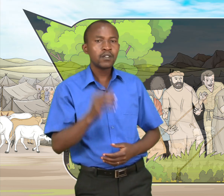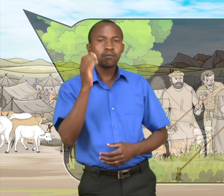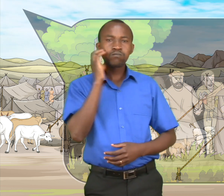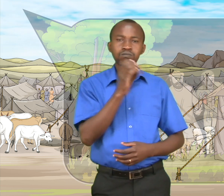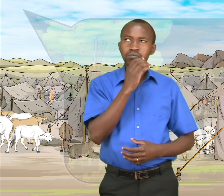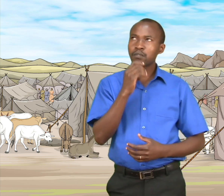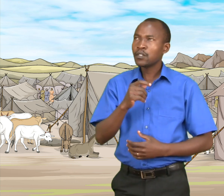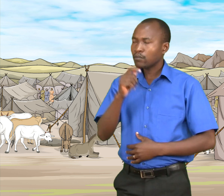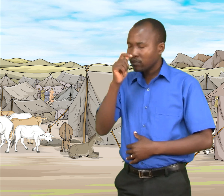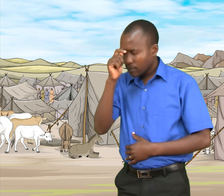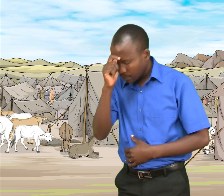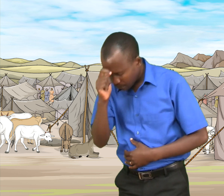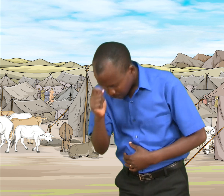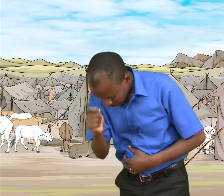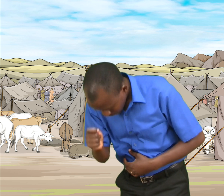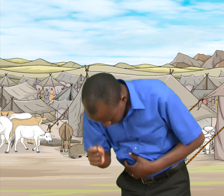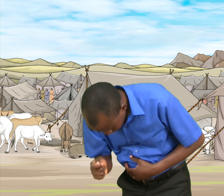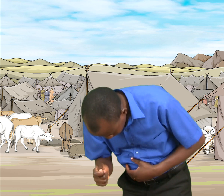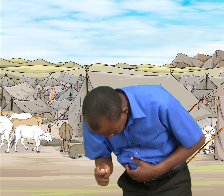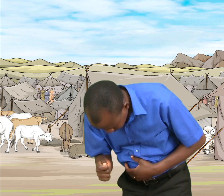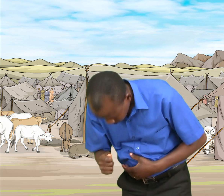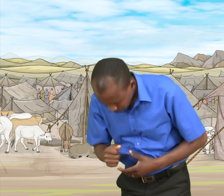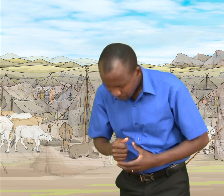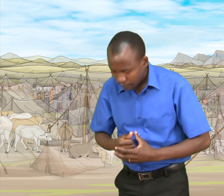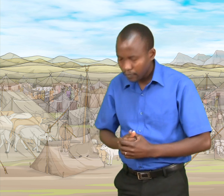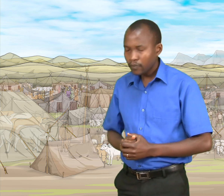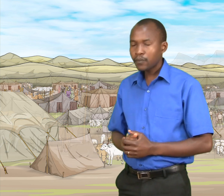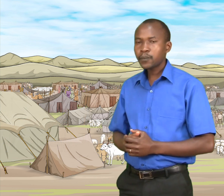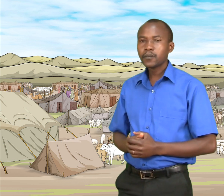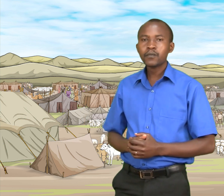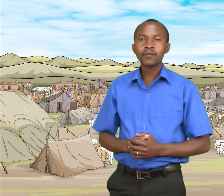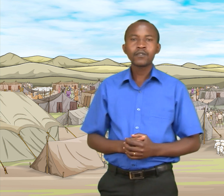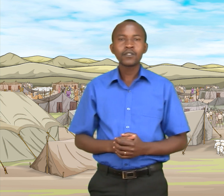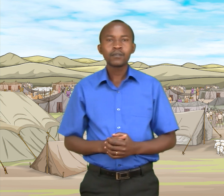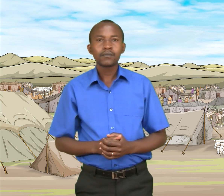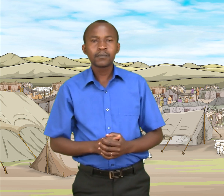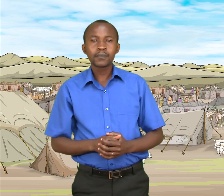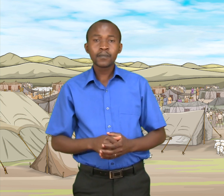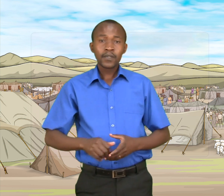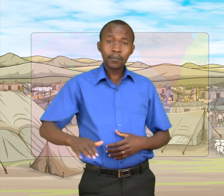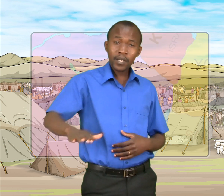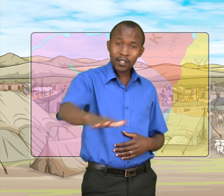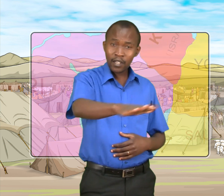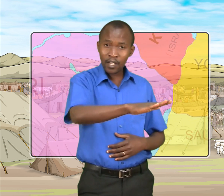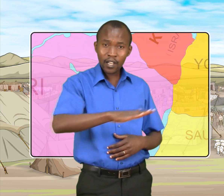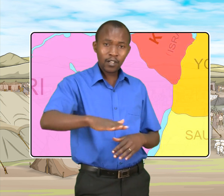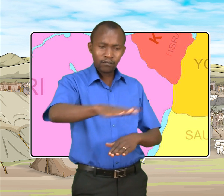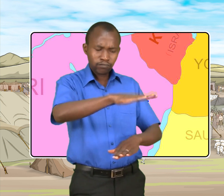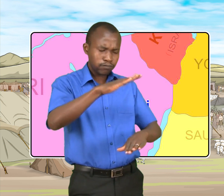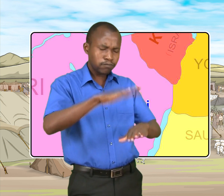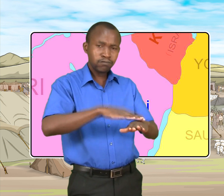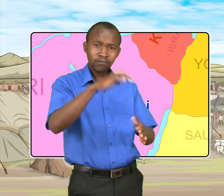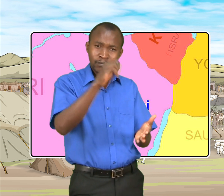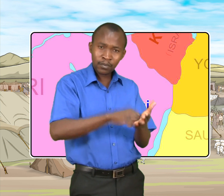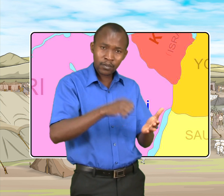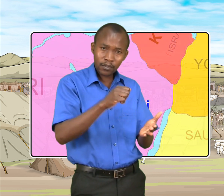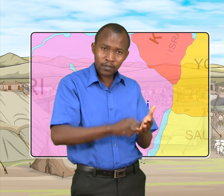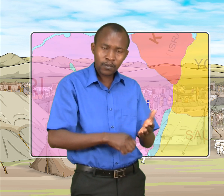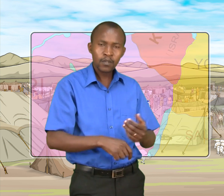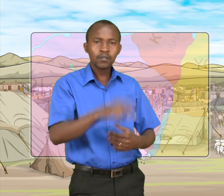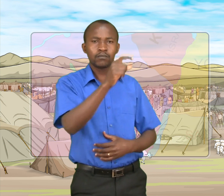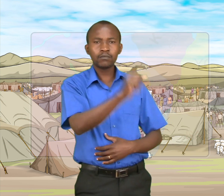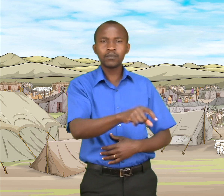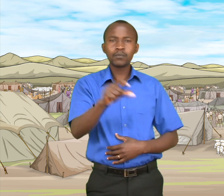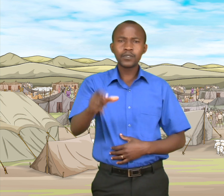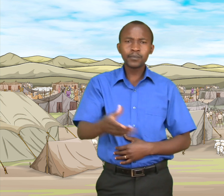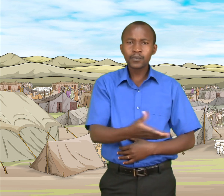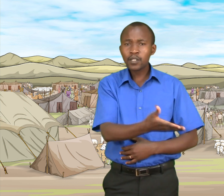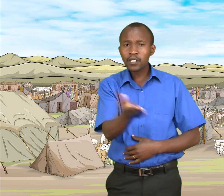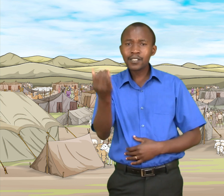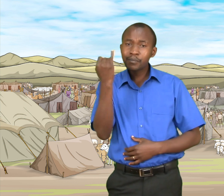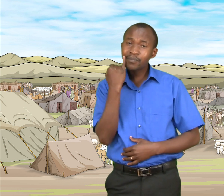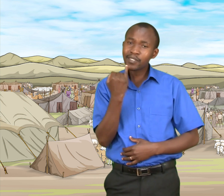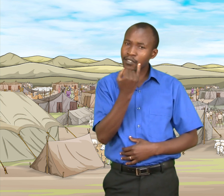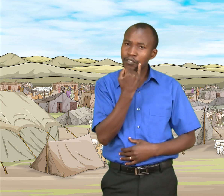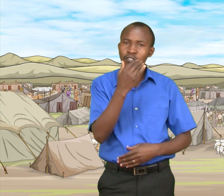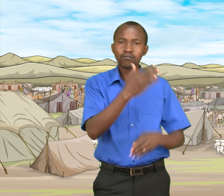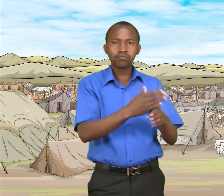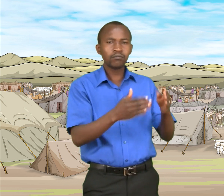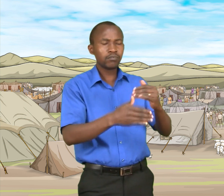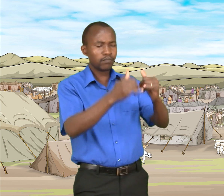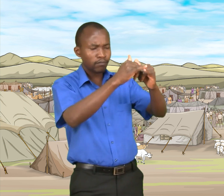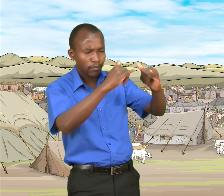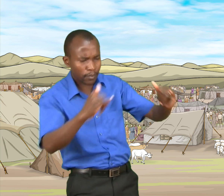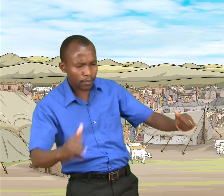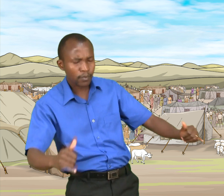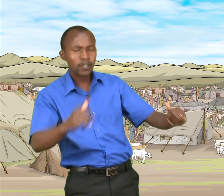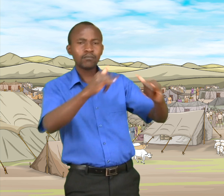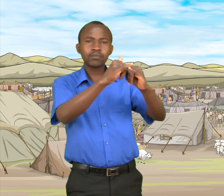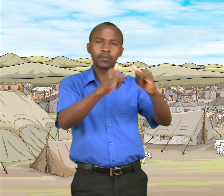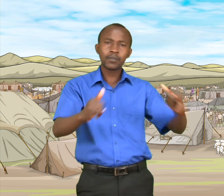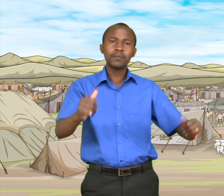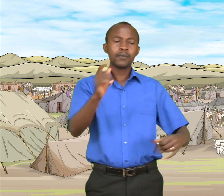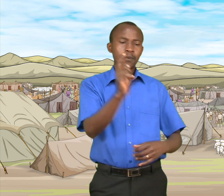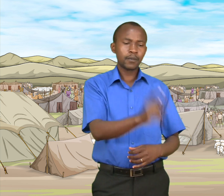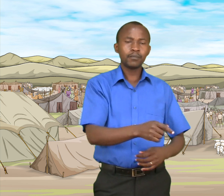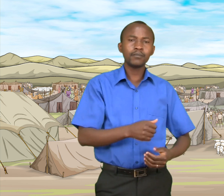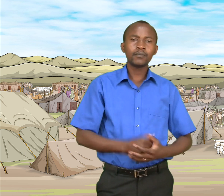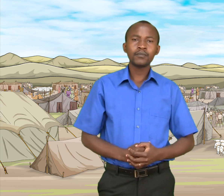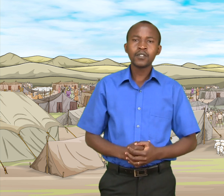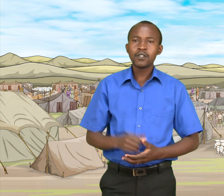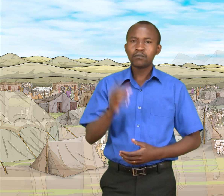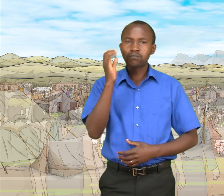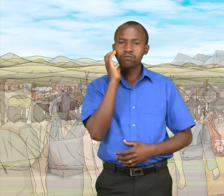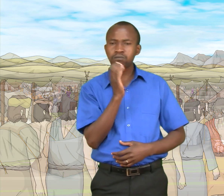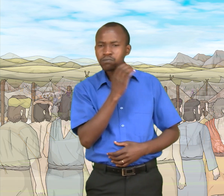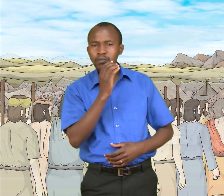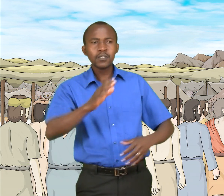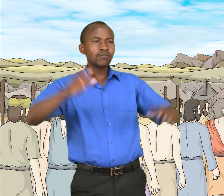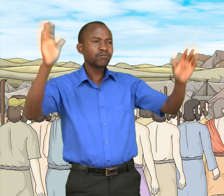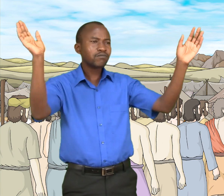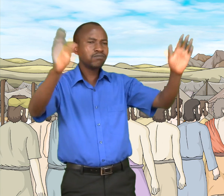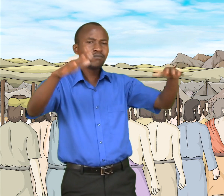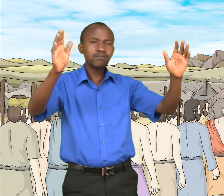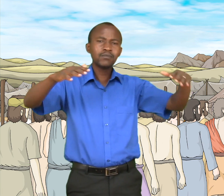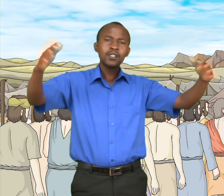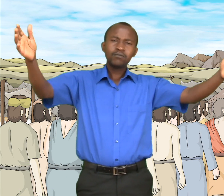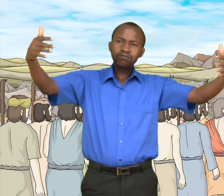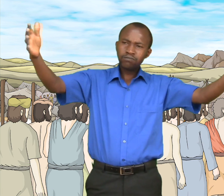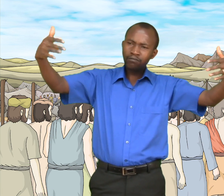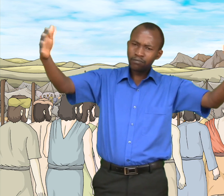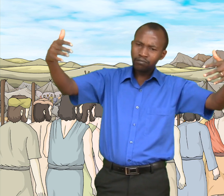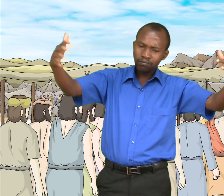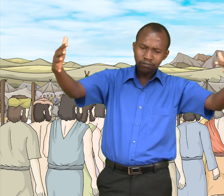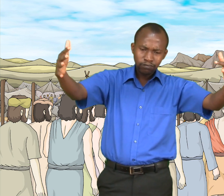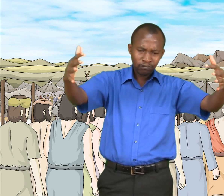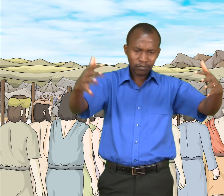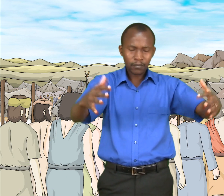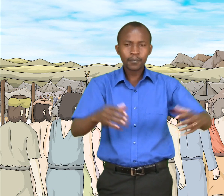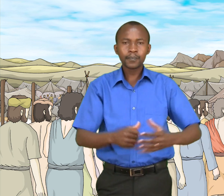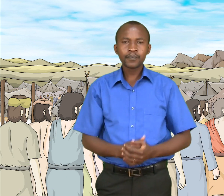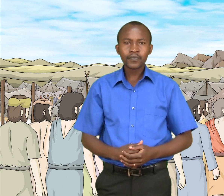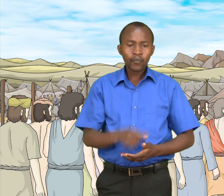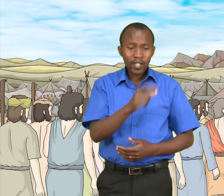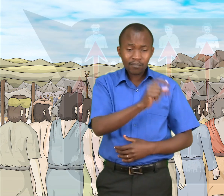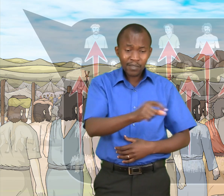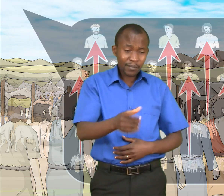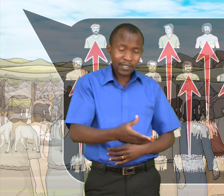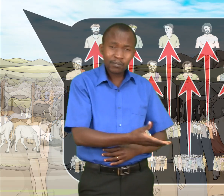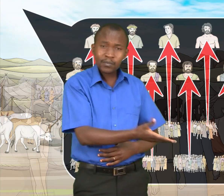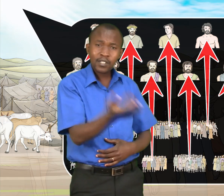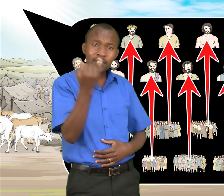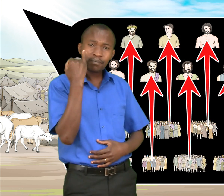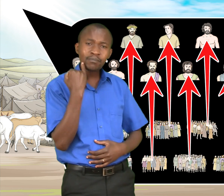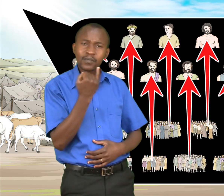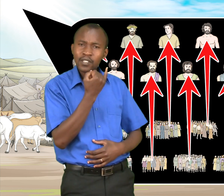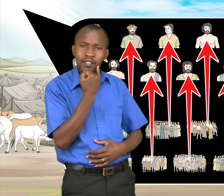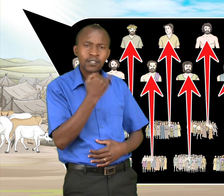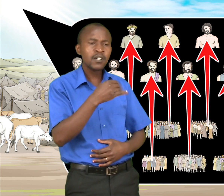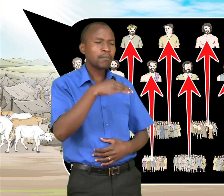So at the consent of the LORD, Moses sent them out from the Wilderness of Paran.